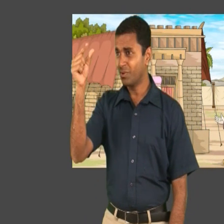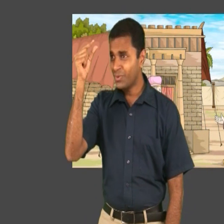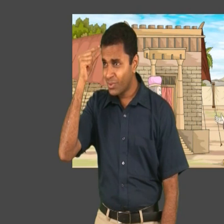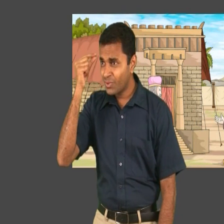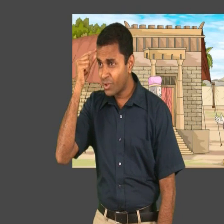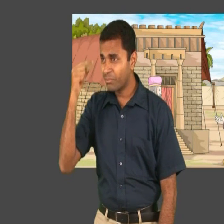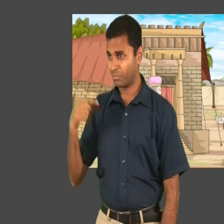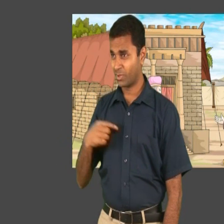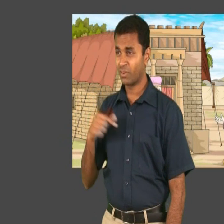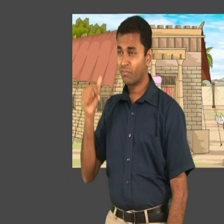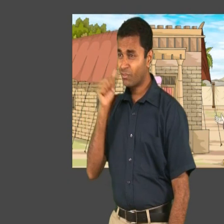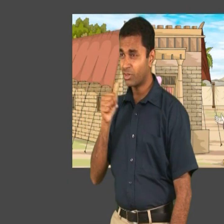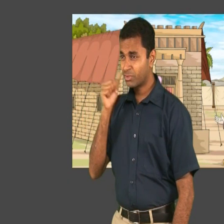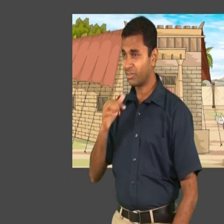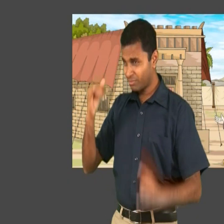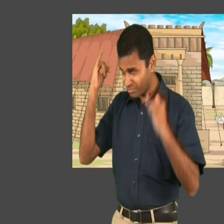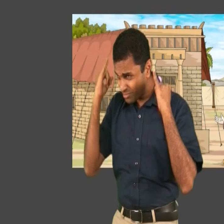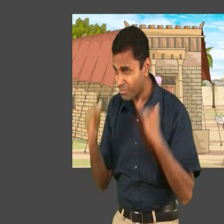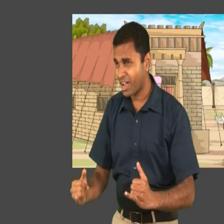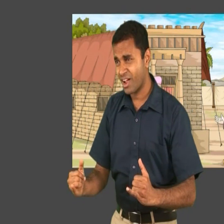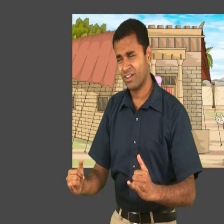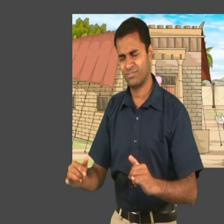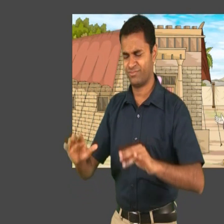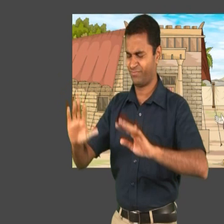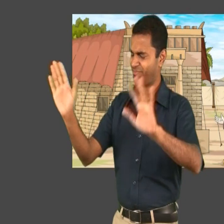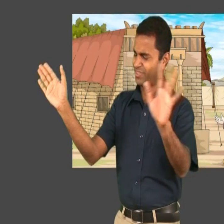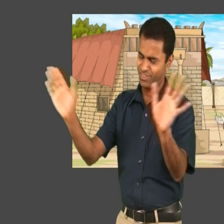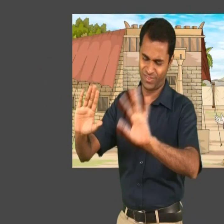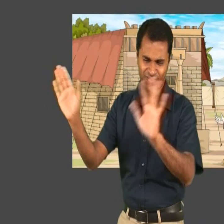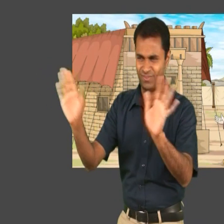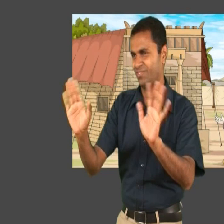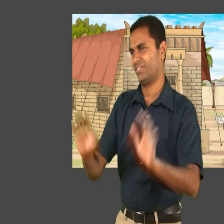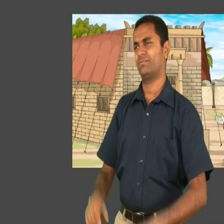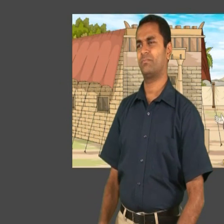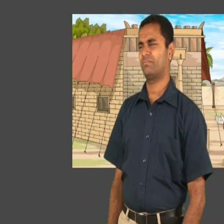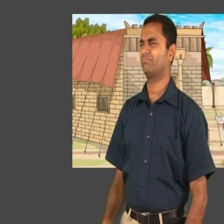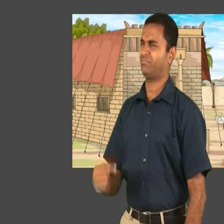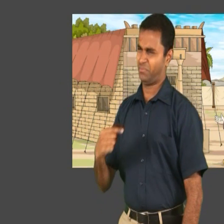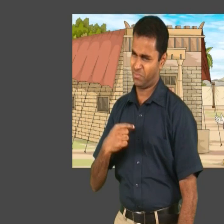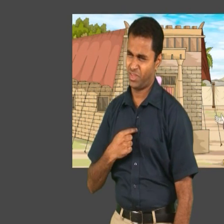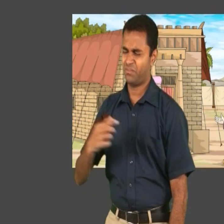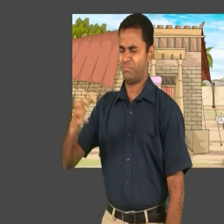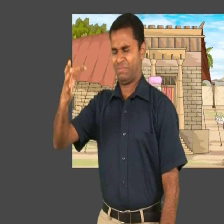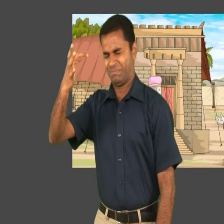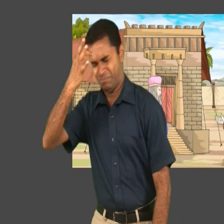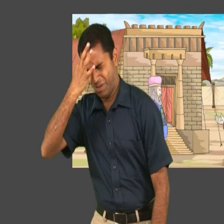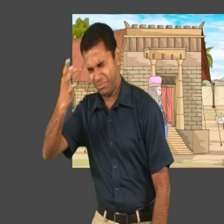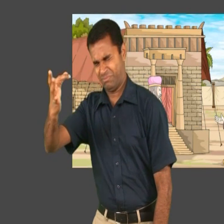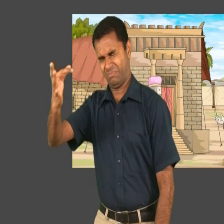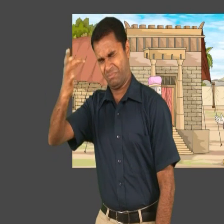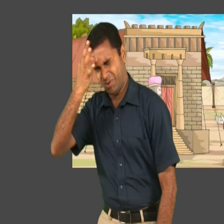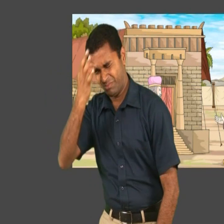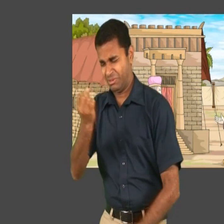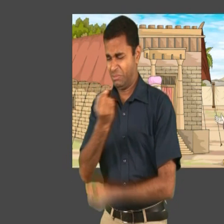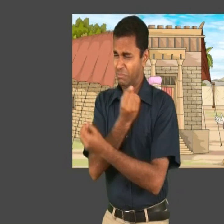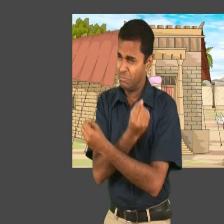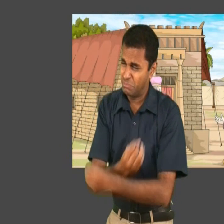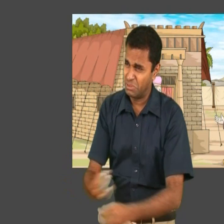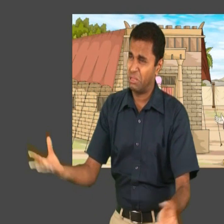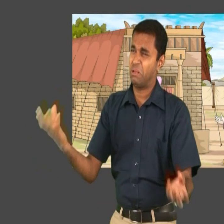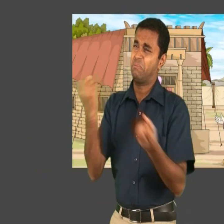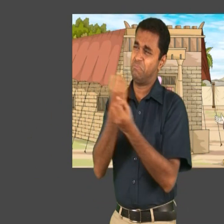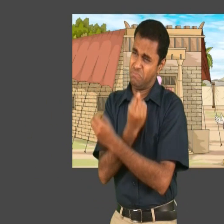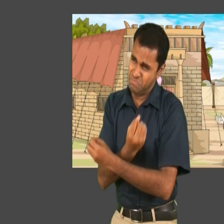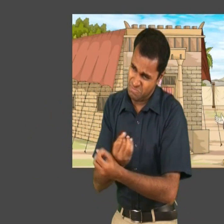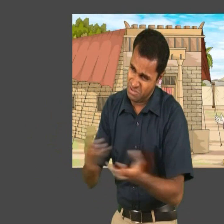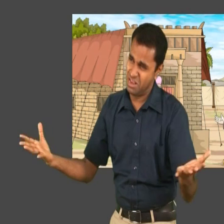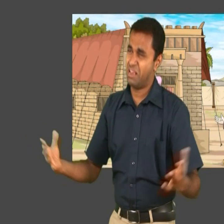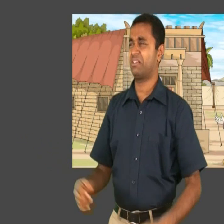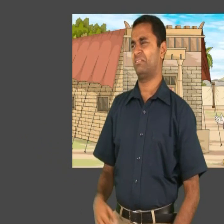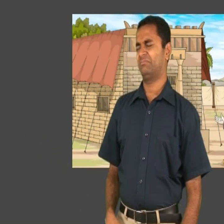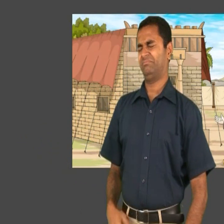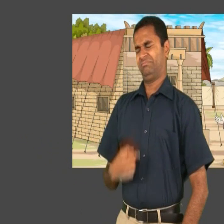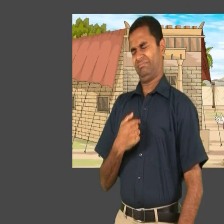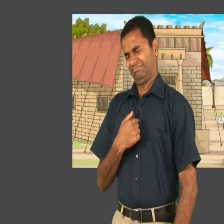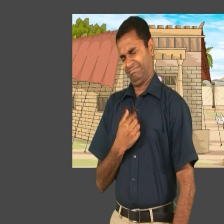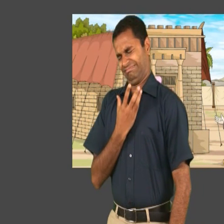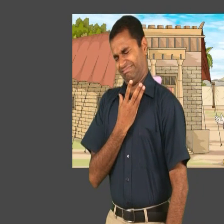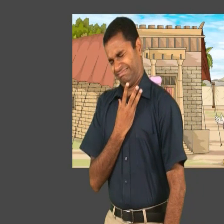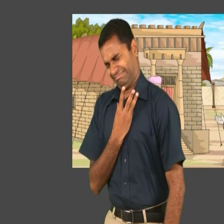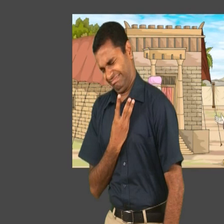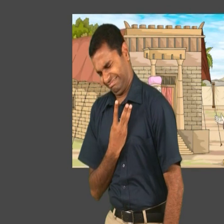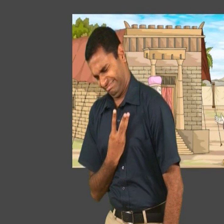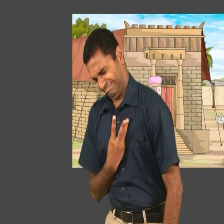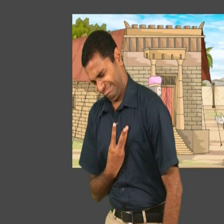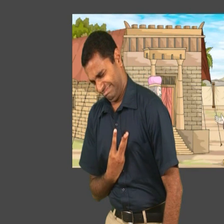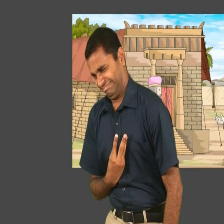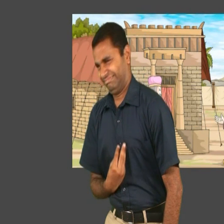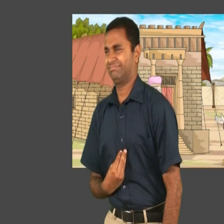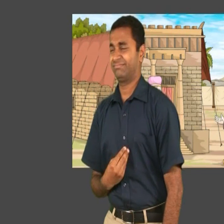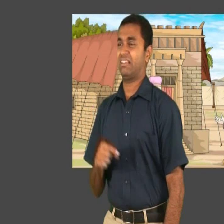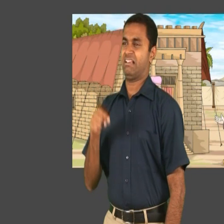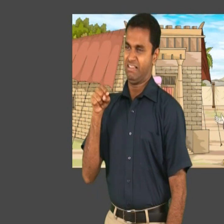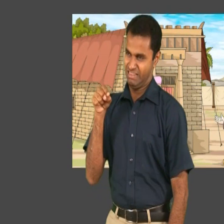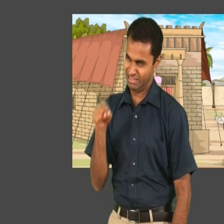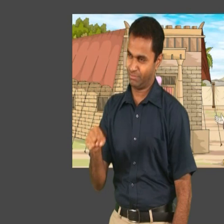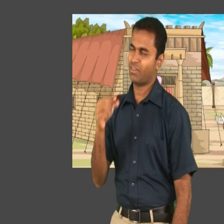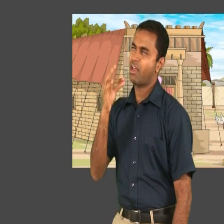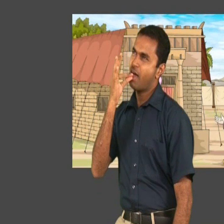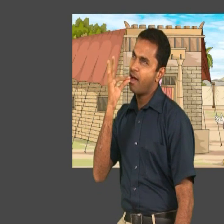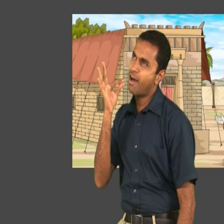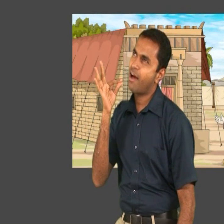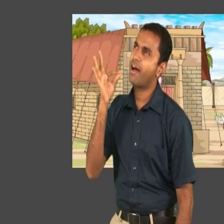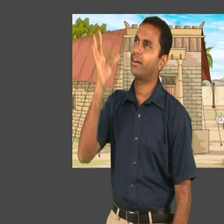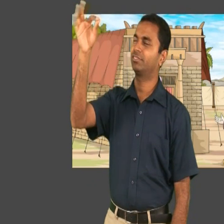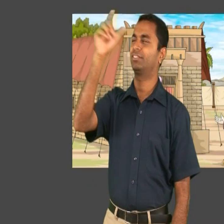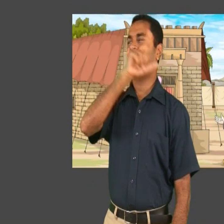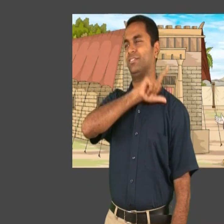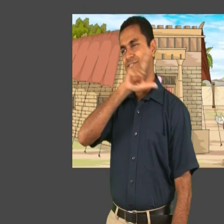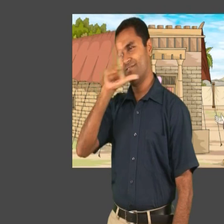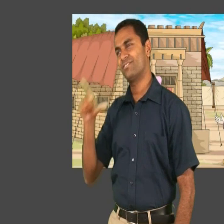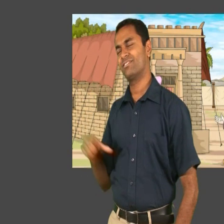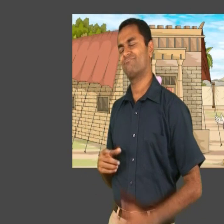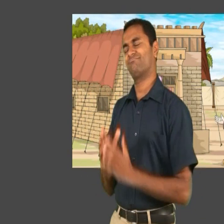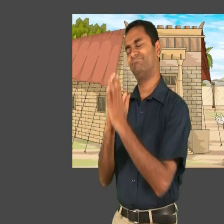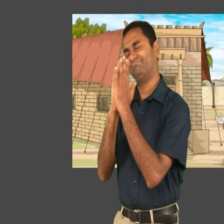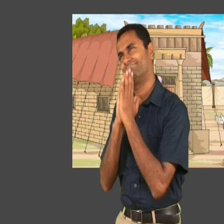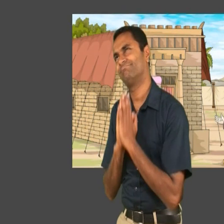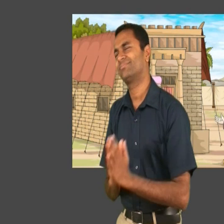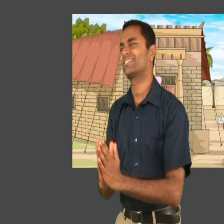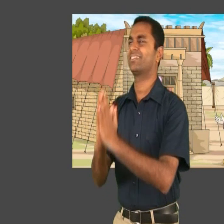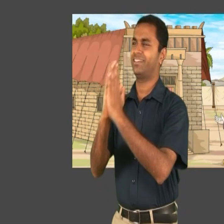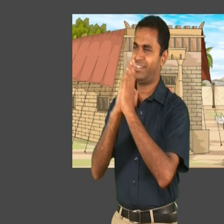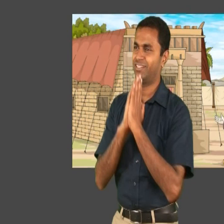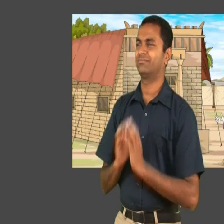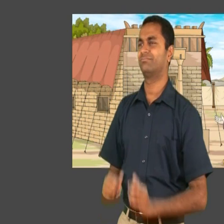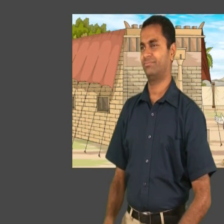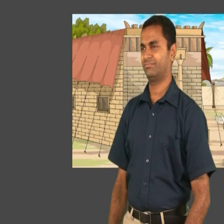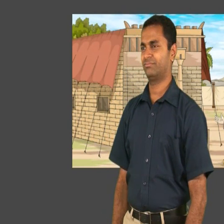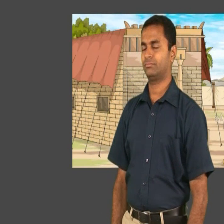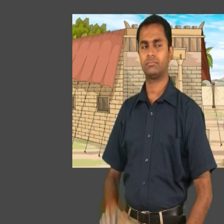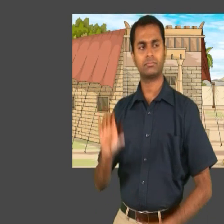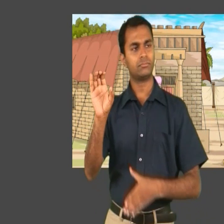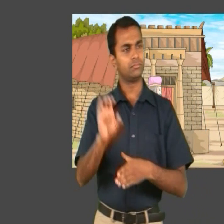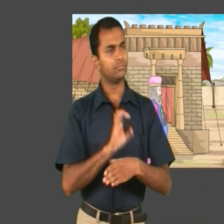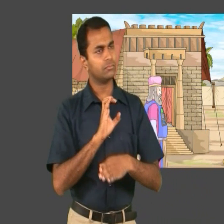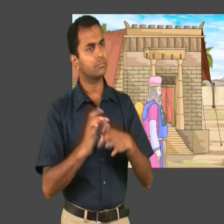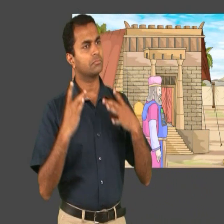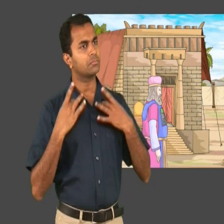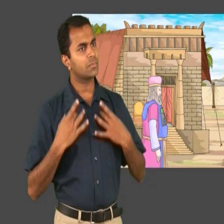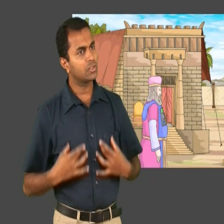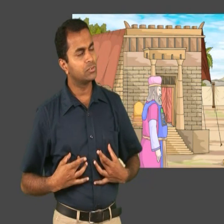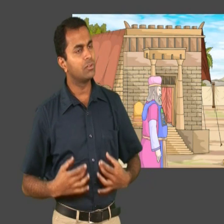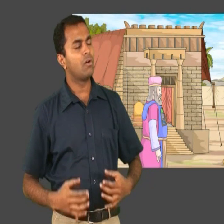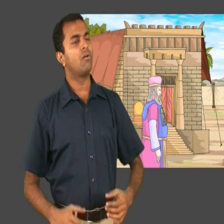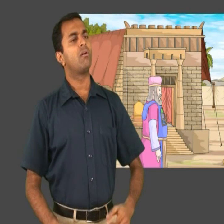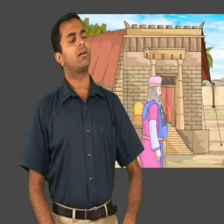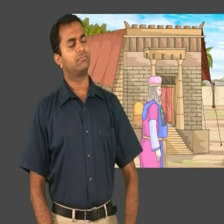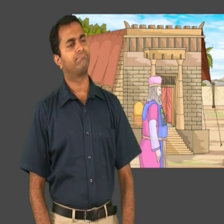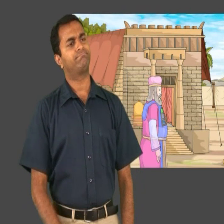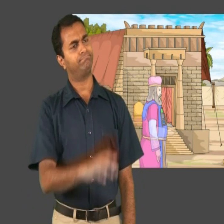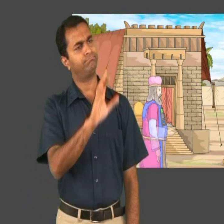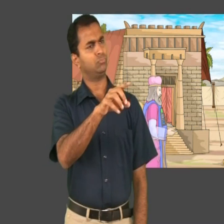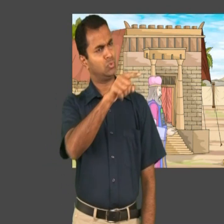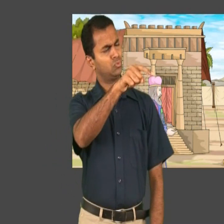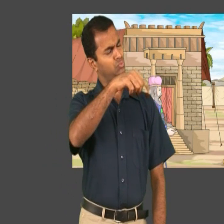I have not had any wine or strong drink, but I have poured out my soul before the LORD. Do not take your servant for a wicked woman;